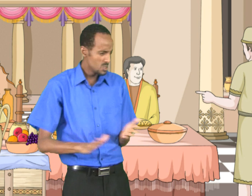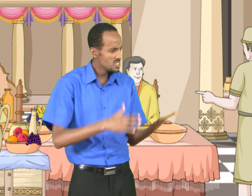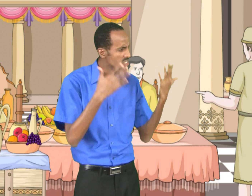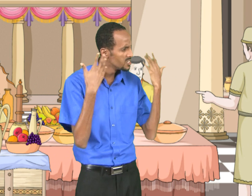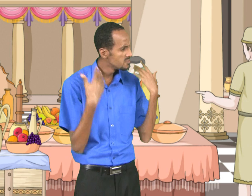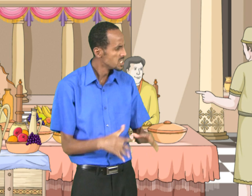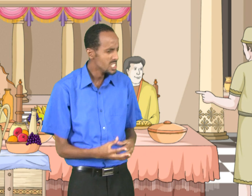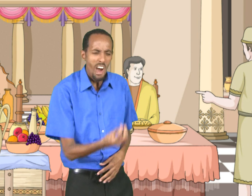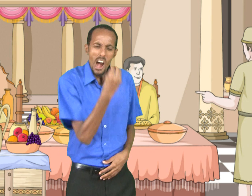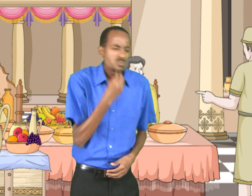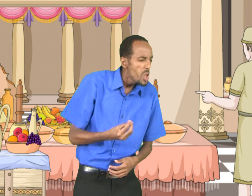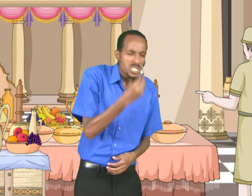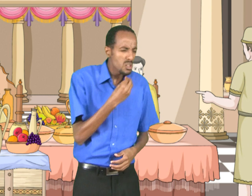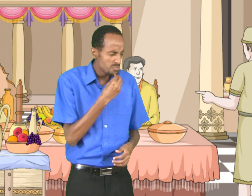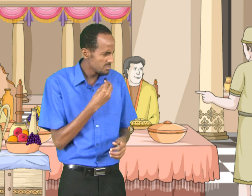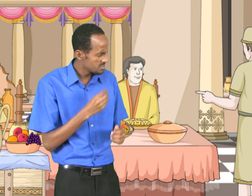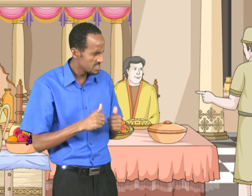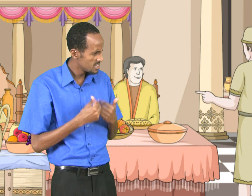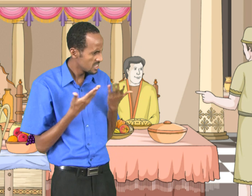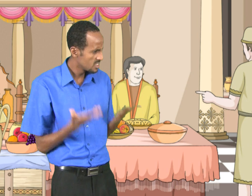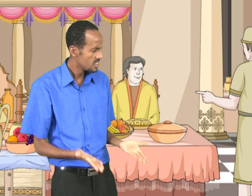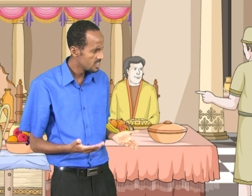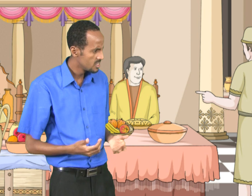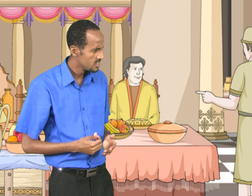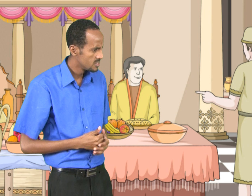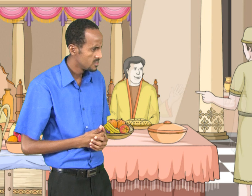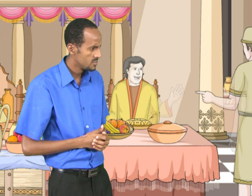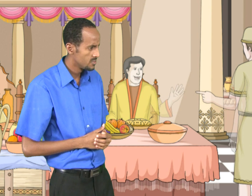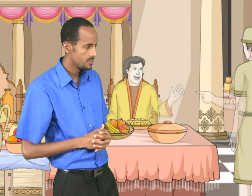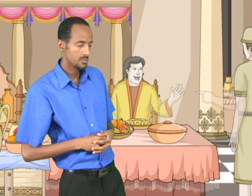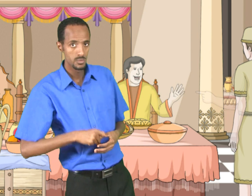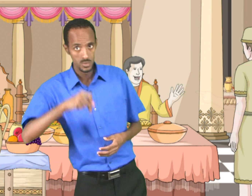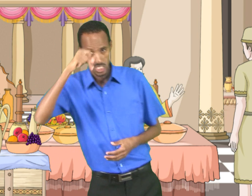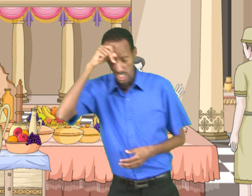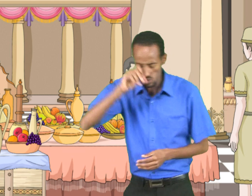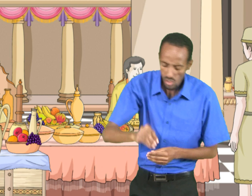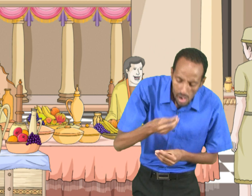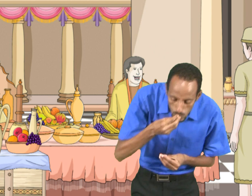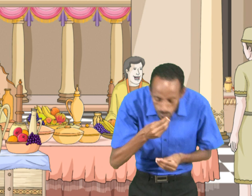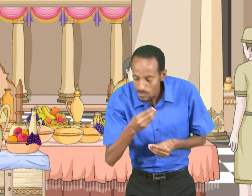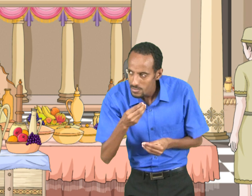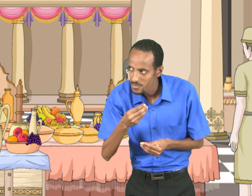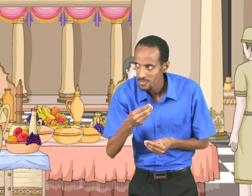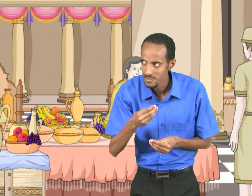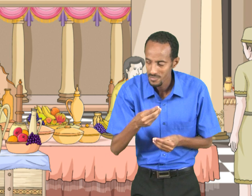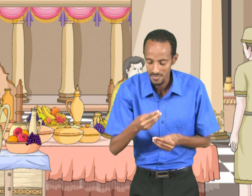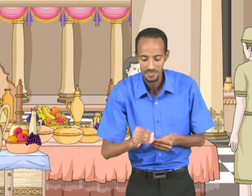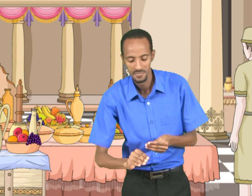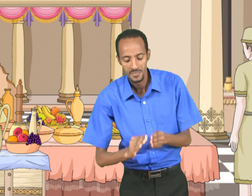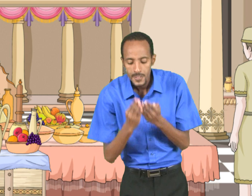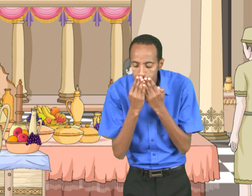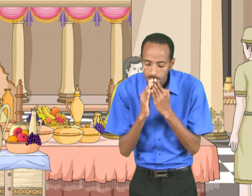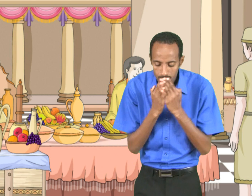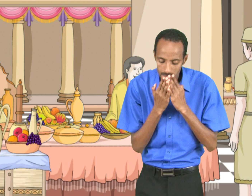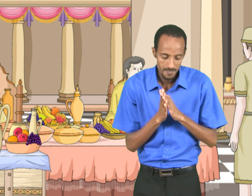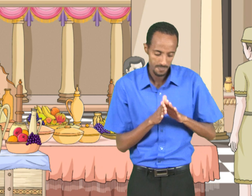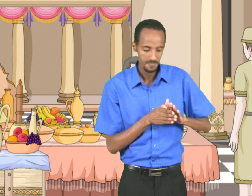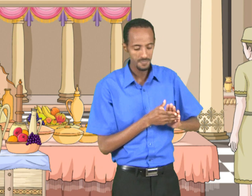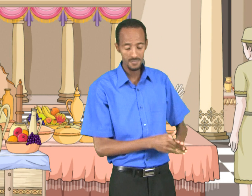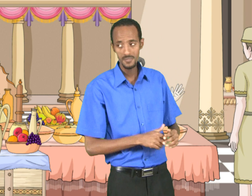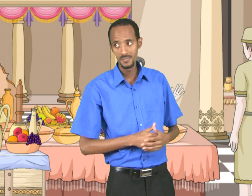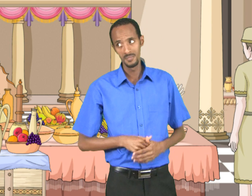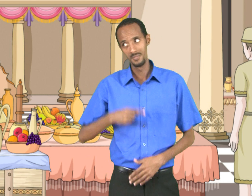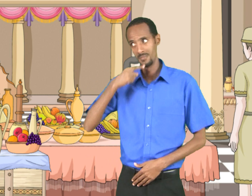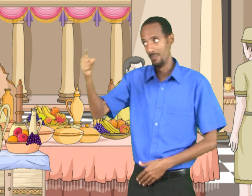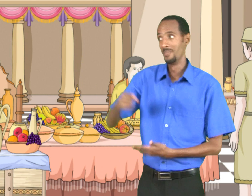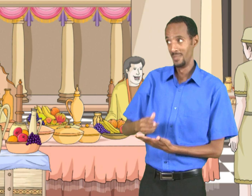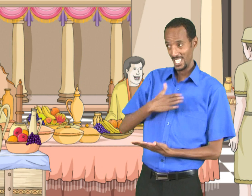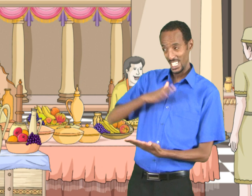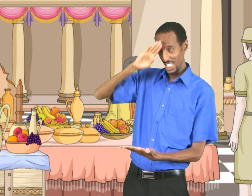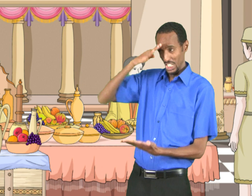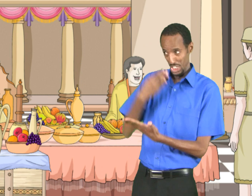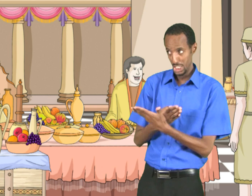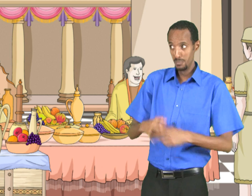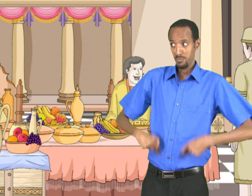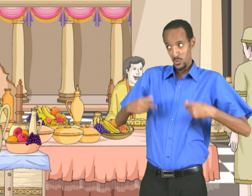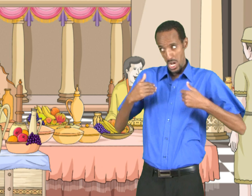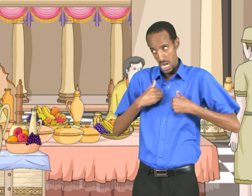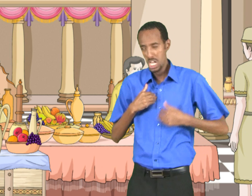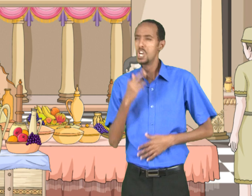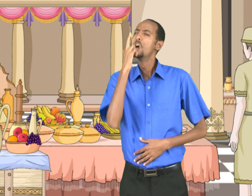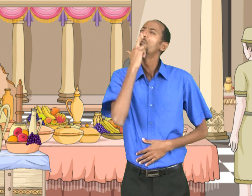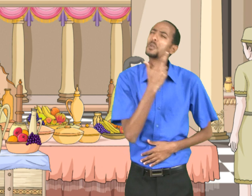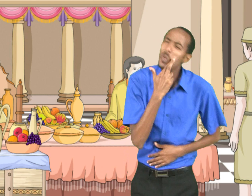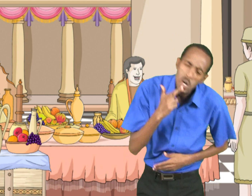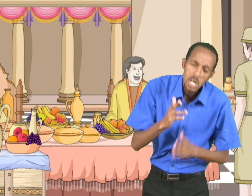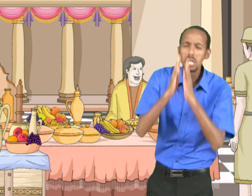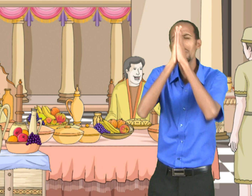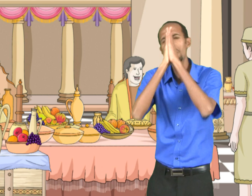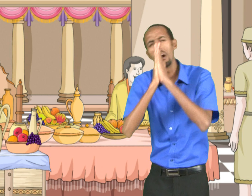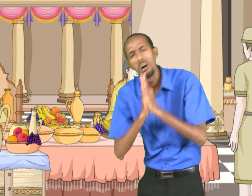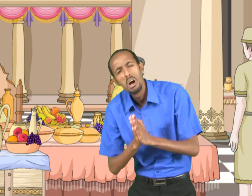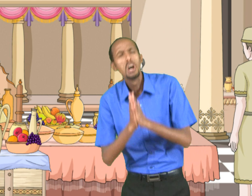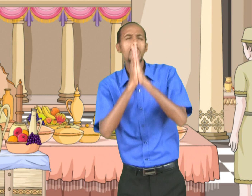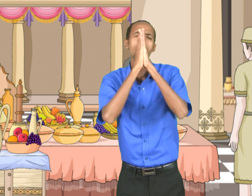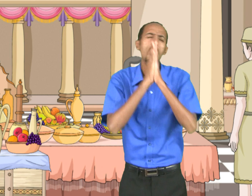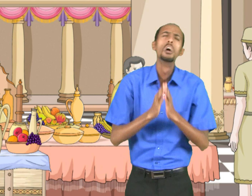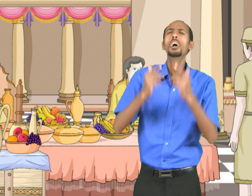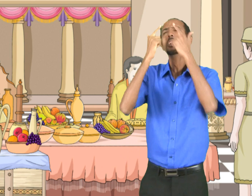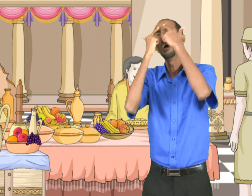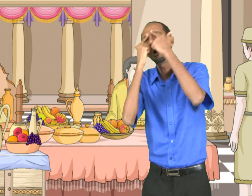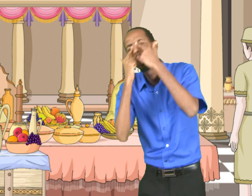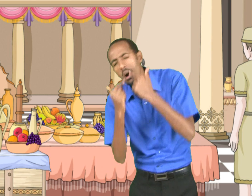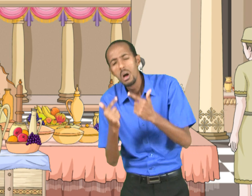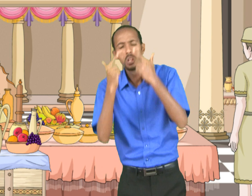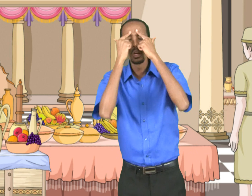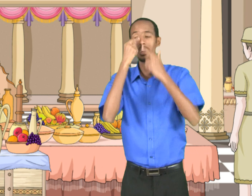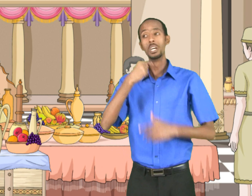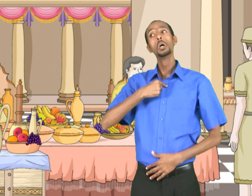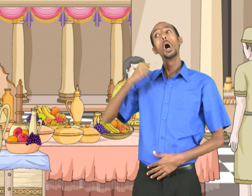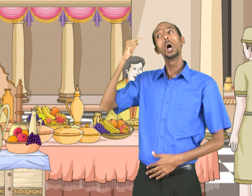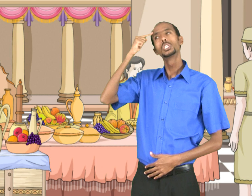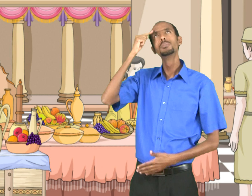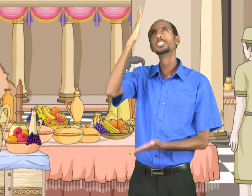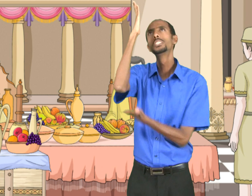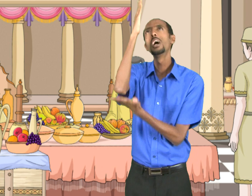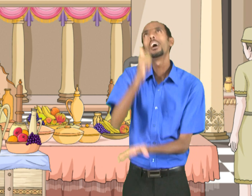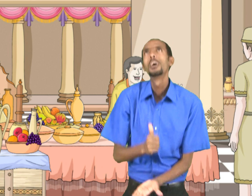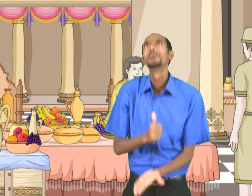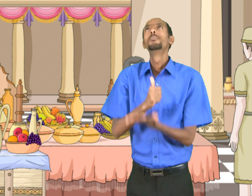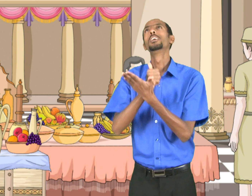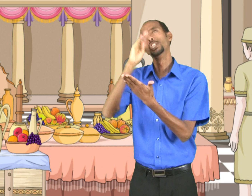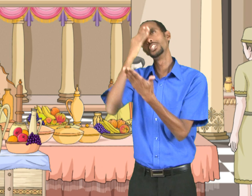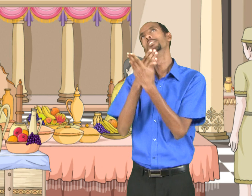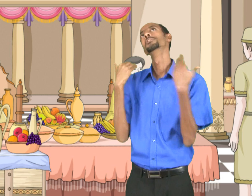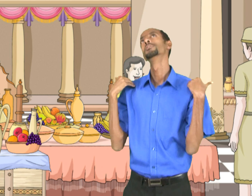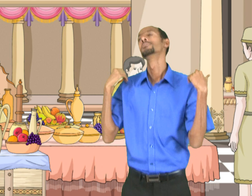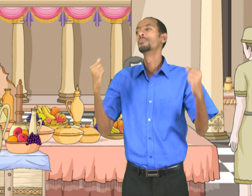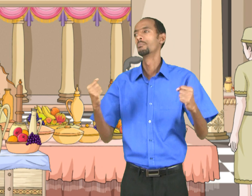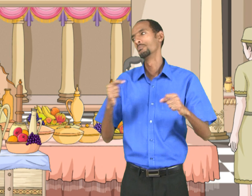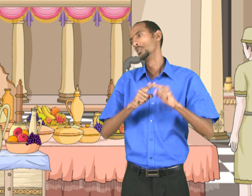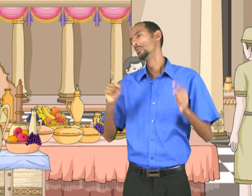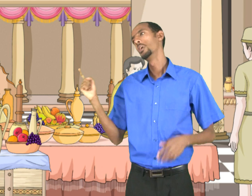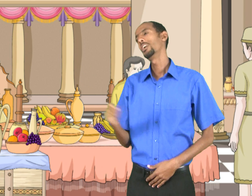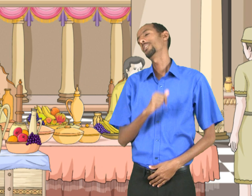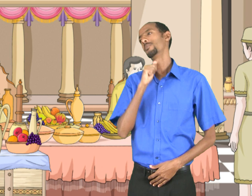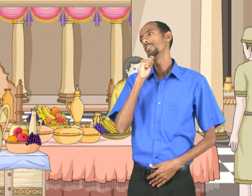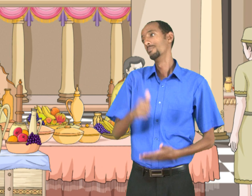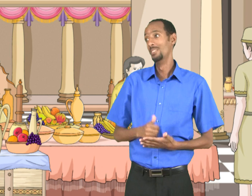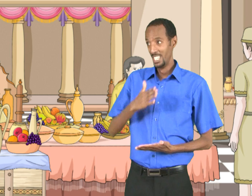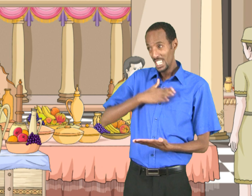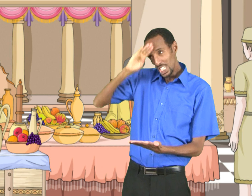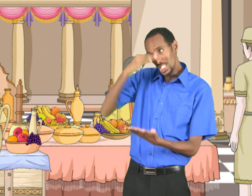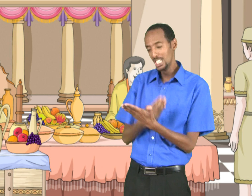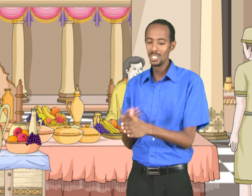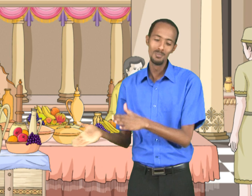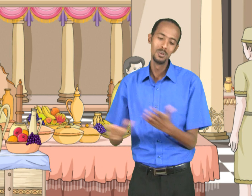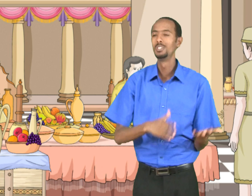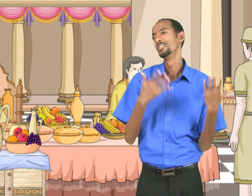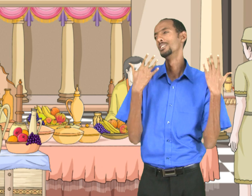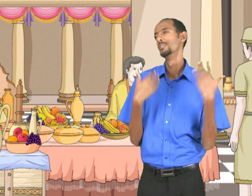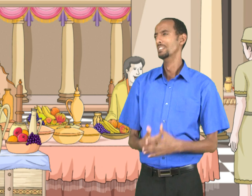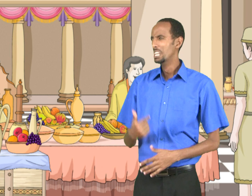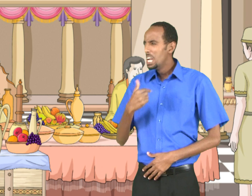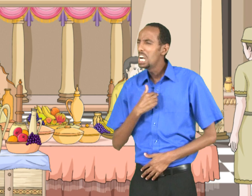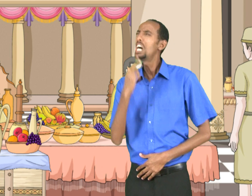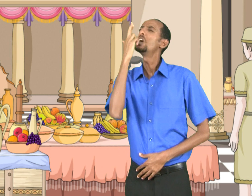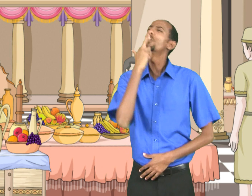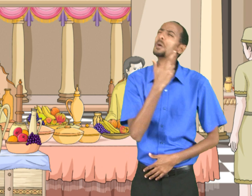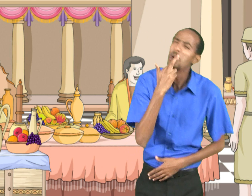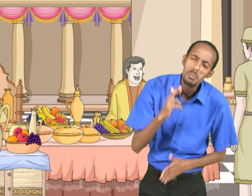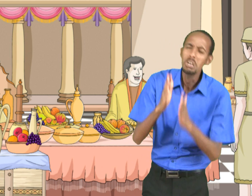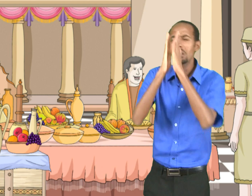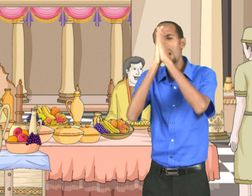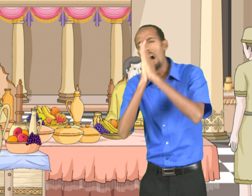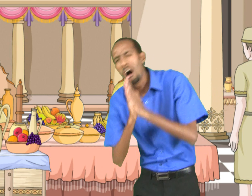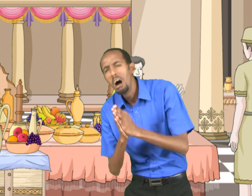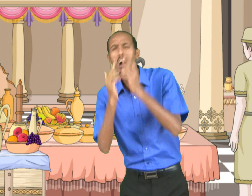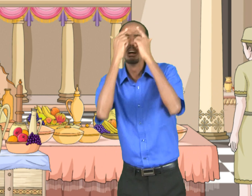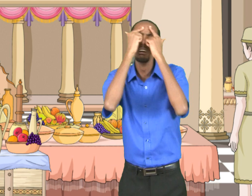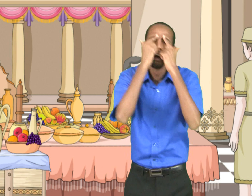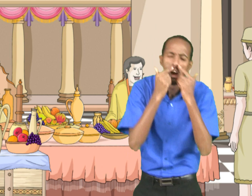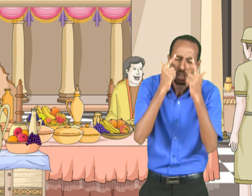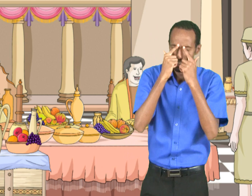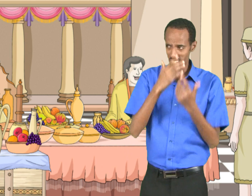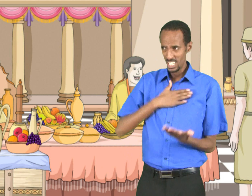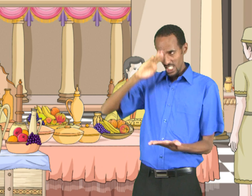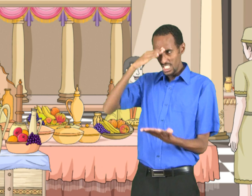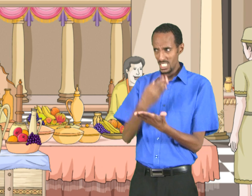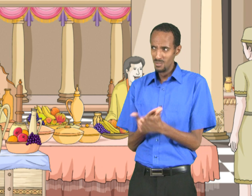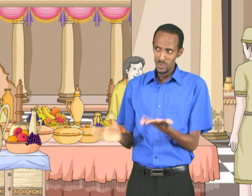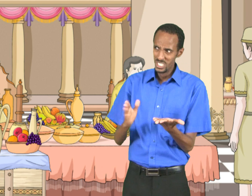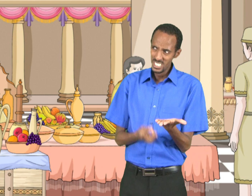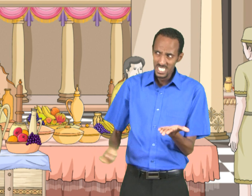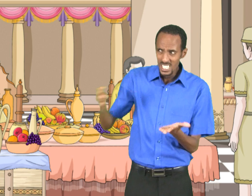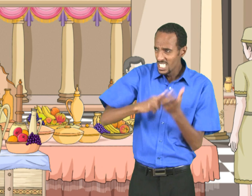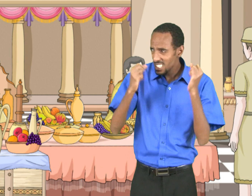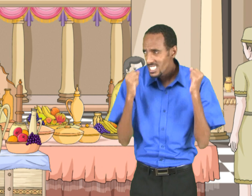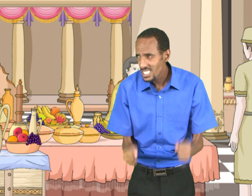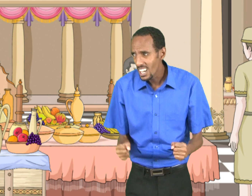David answered, “While the child was alive, I fasted and wept, for I said, ‘Who knows? The LORD may be gracious to me and let him live.’